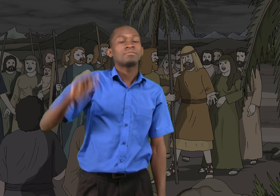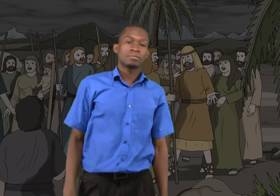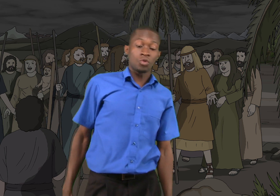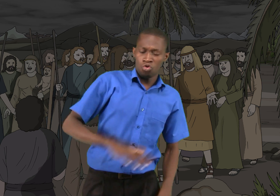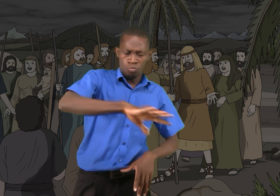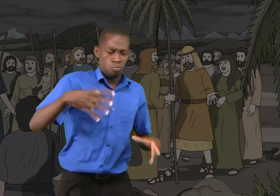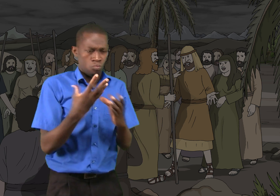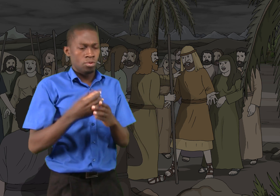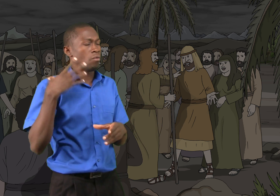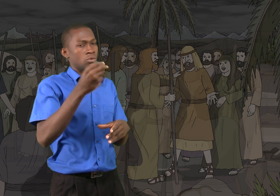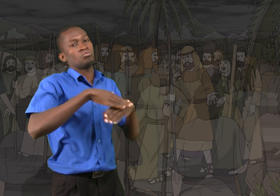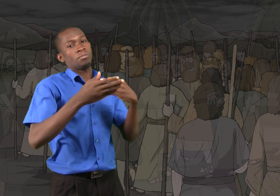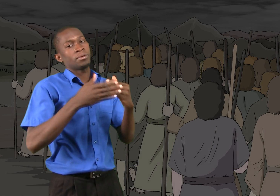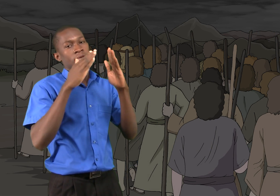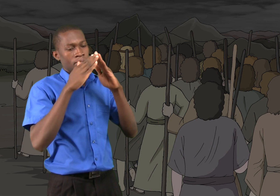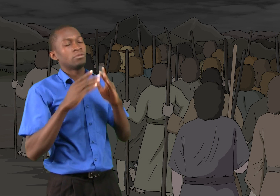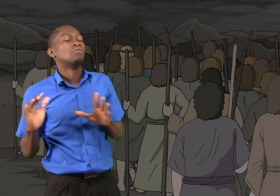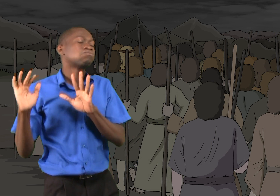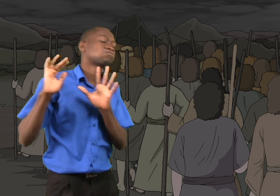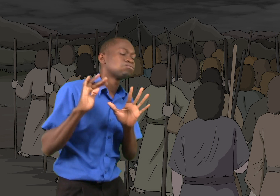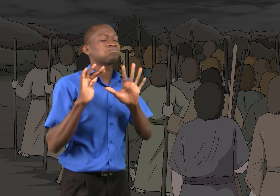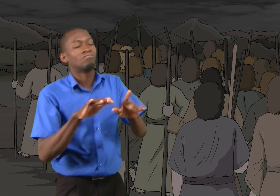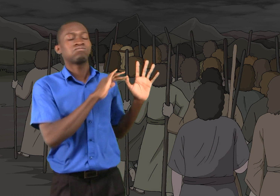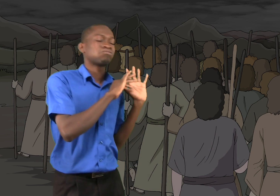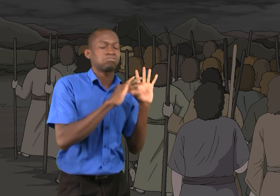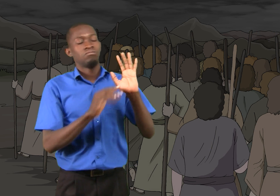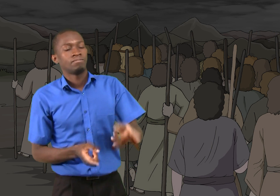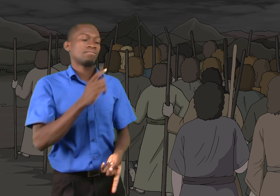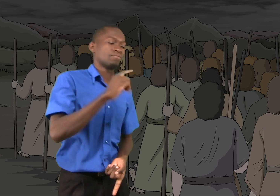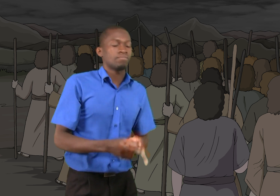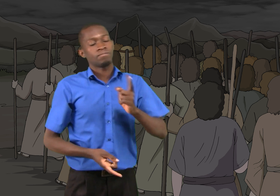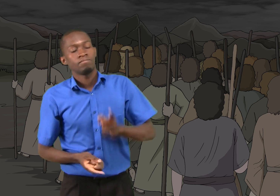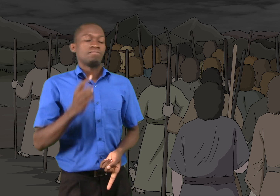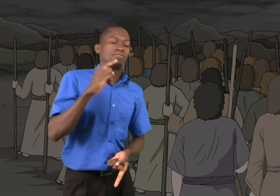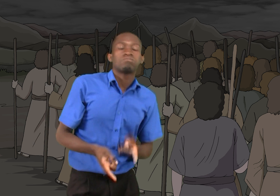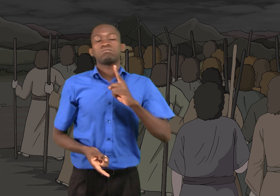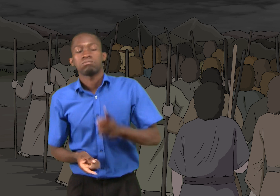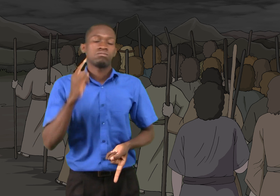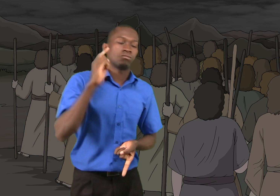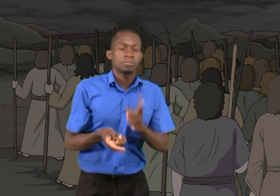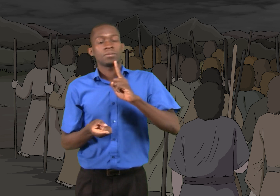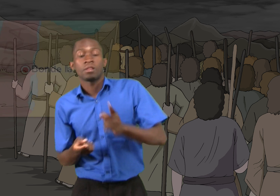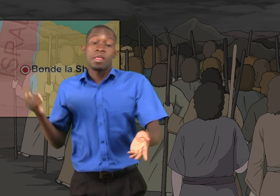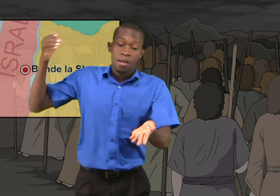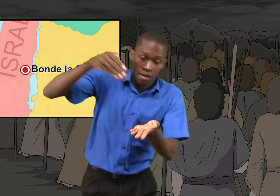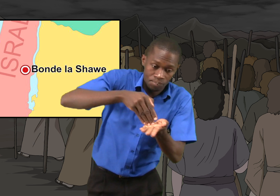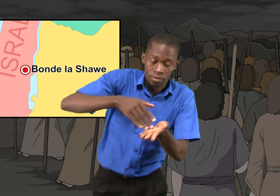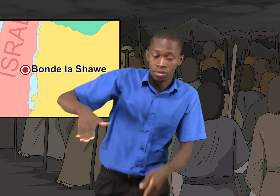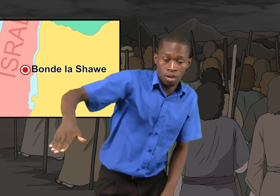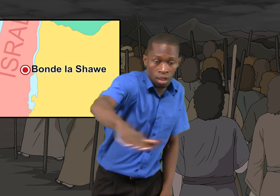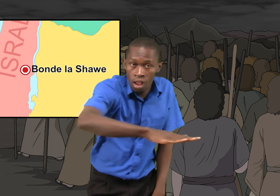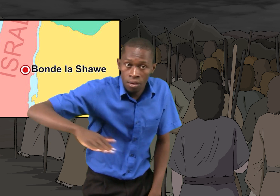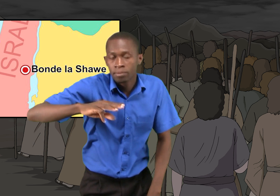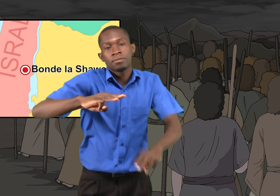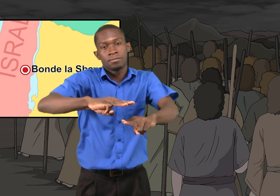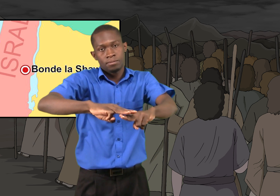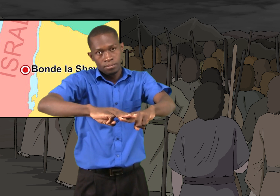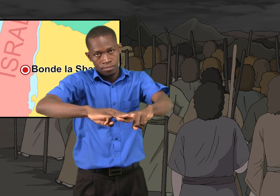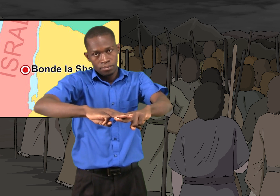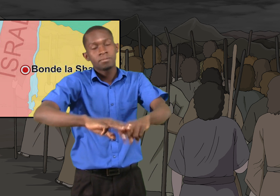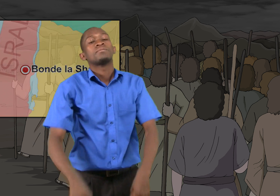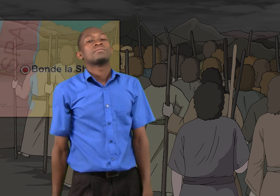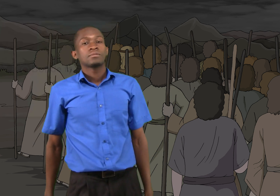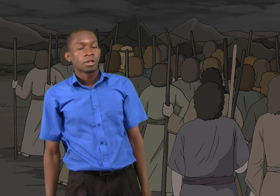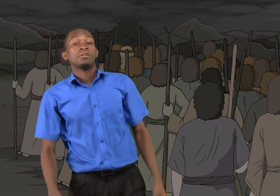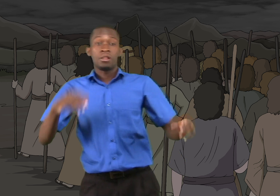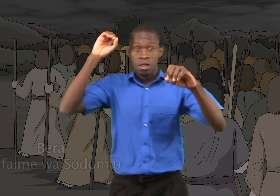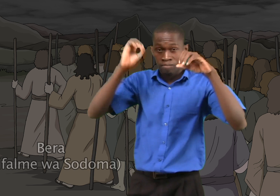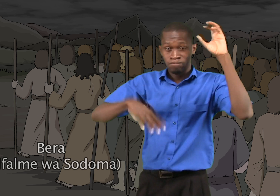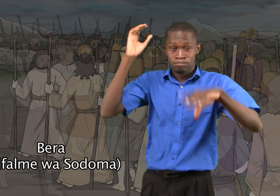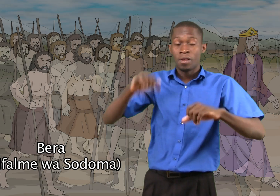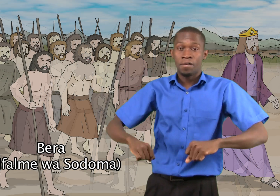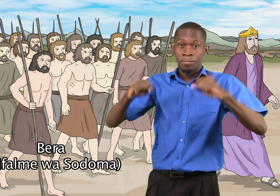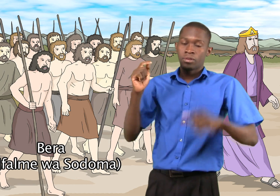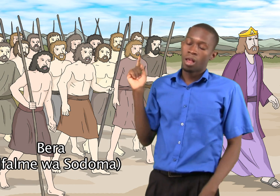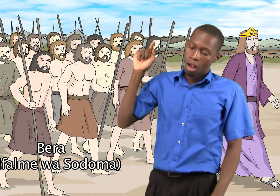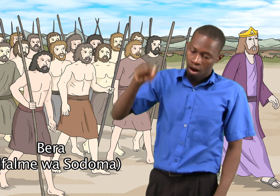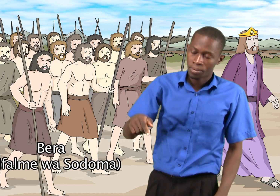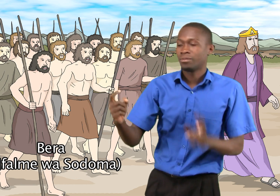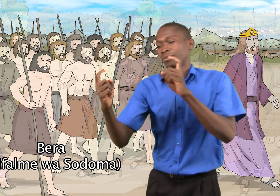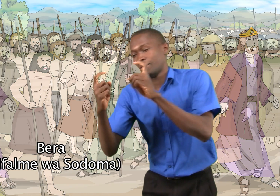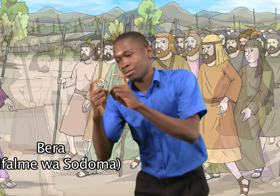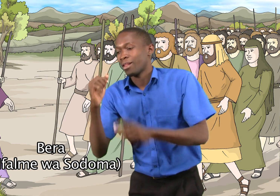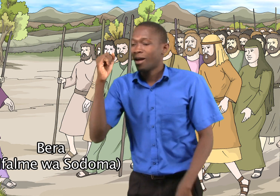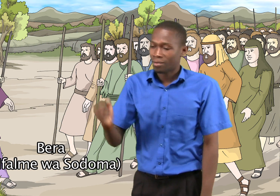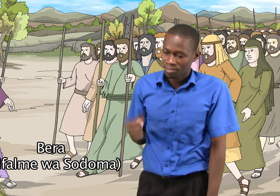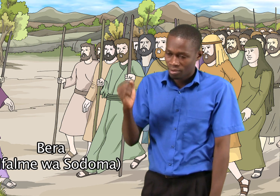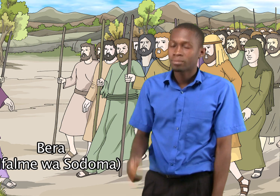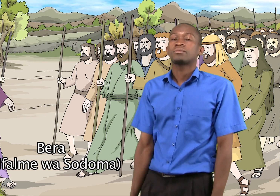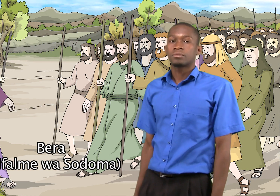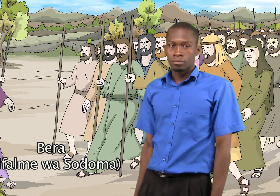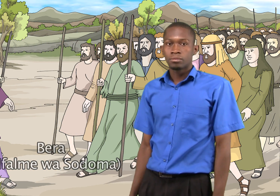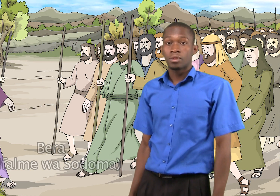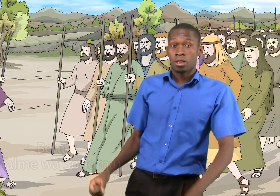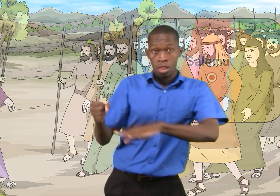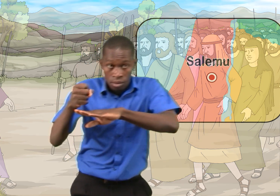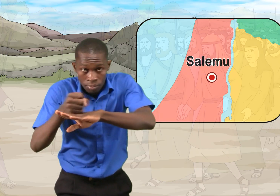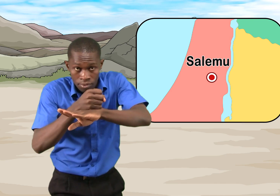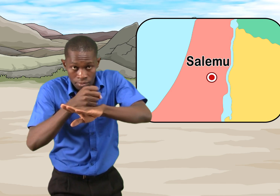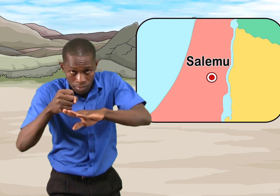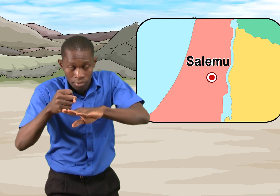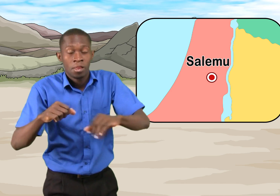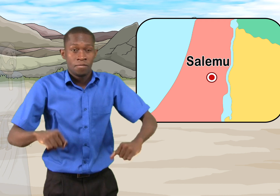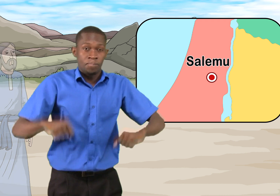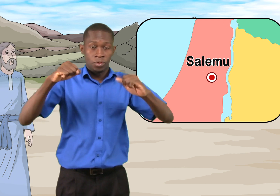After Abram returned from defeating Chedorlaomer and the kings allied with him, the king of Sodom went out to meet him in the Valley of Shaveh (that is, the King’s Valley).